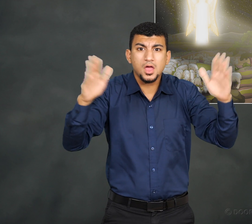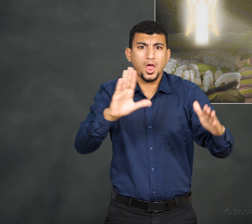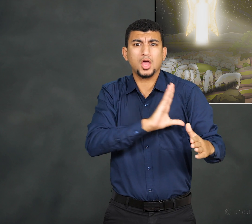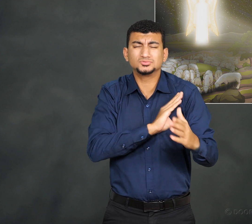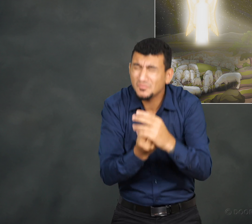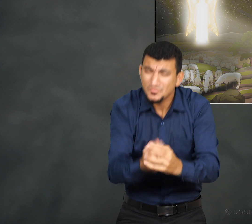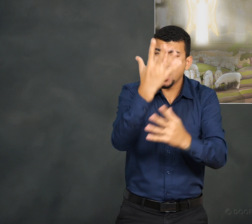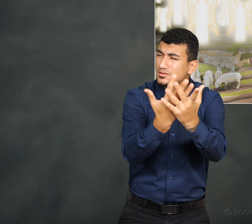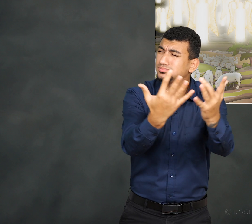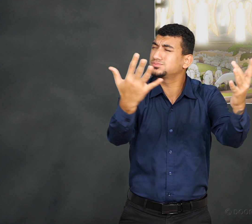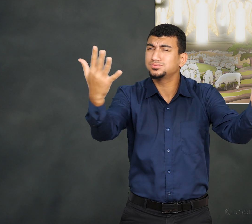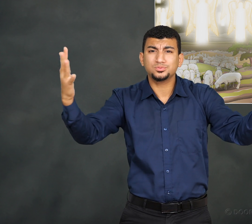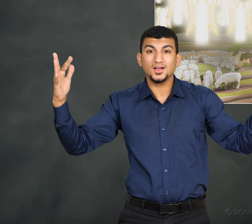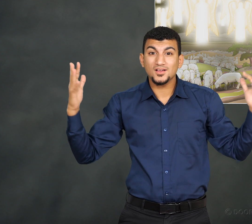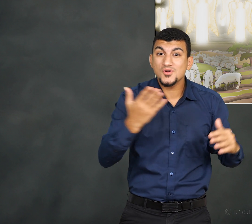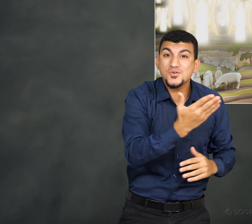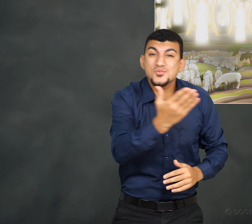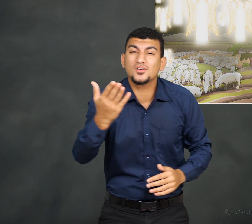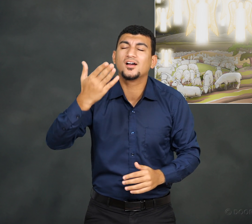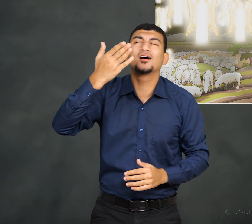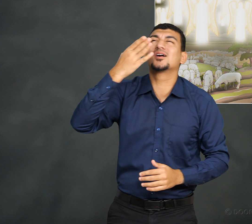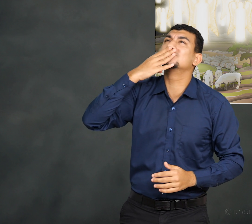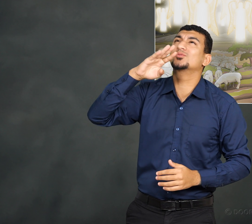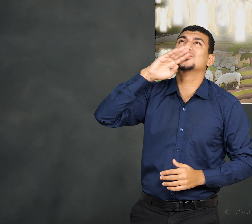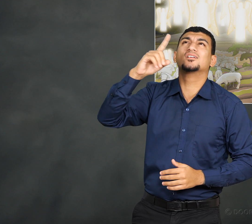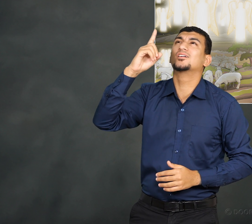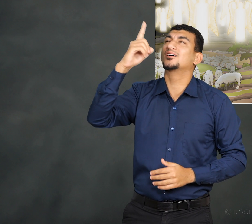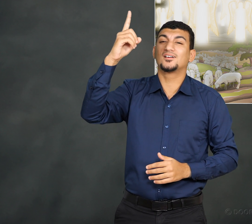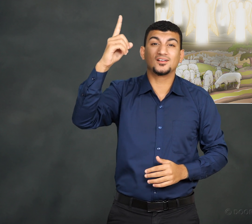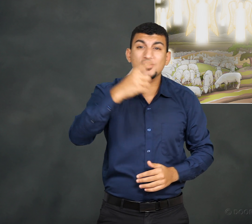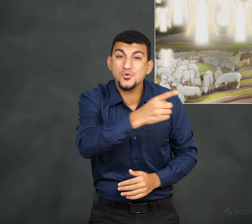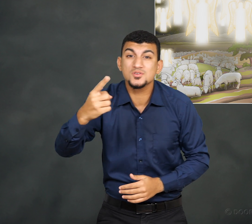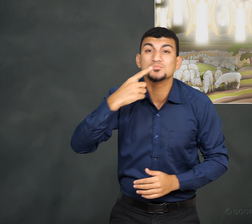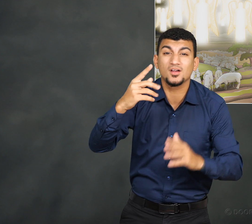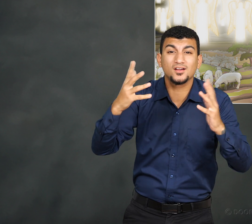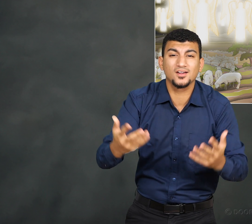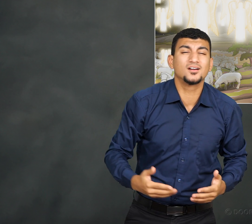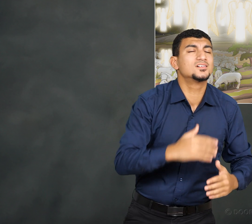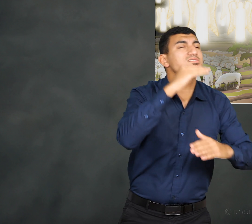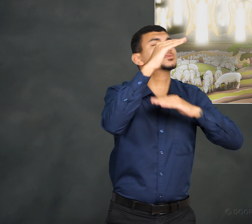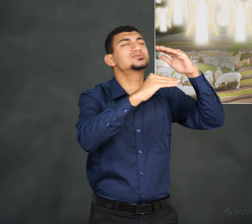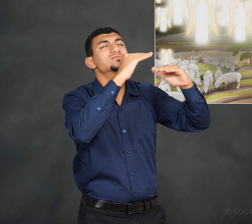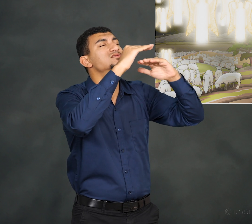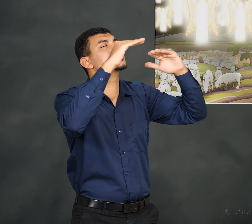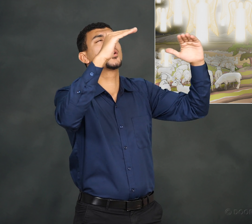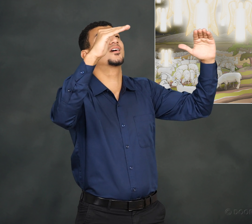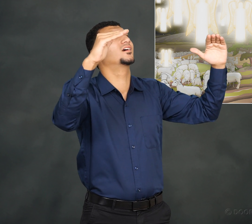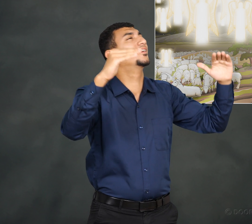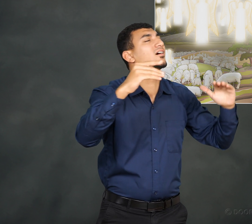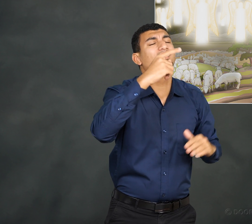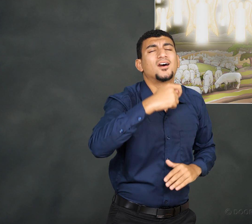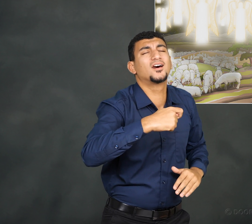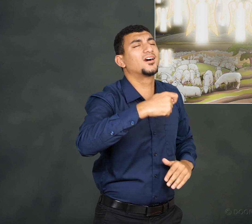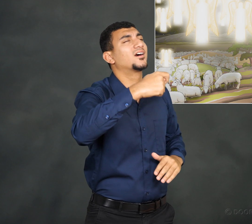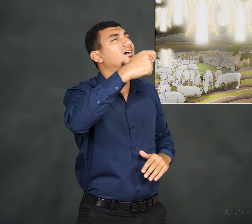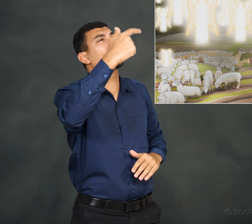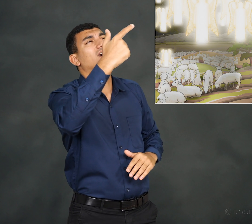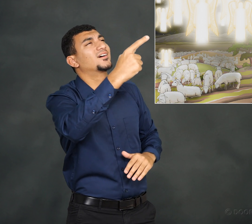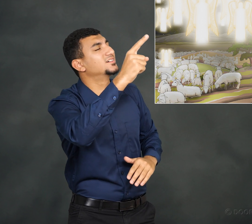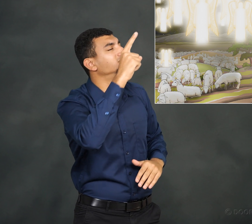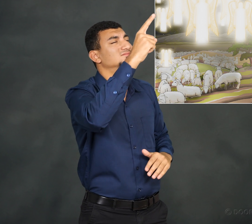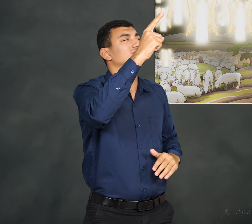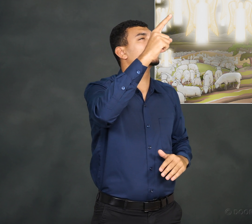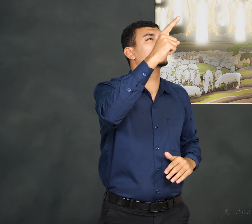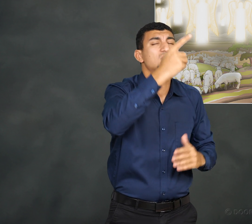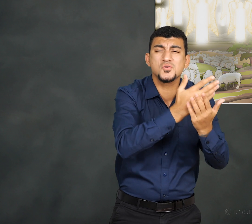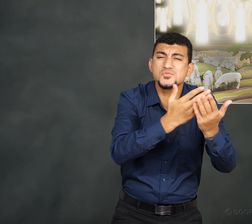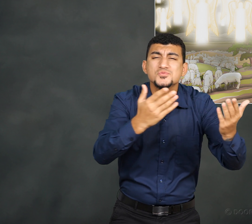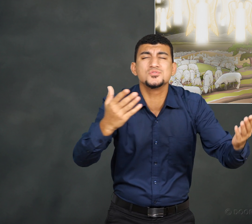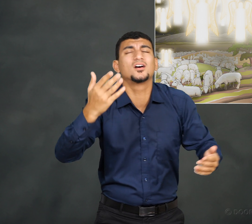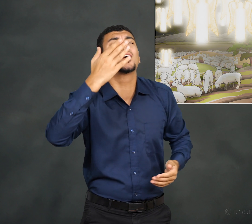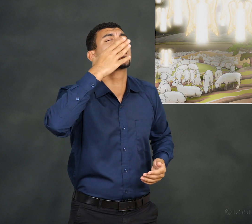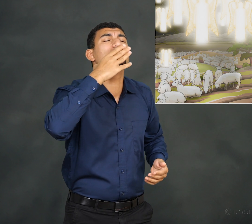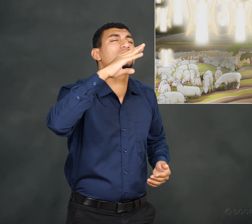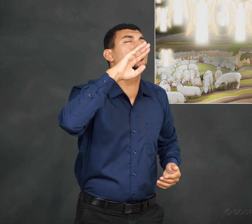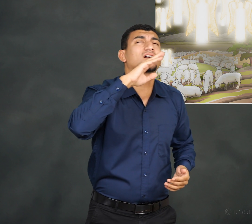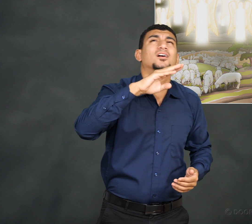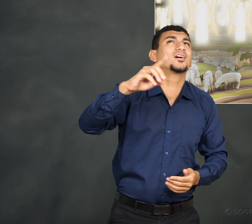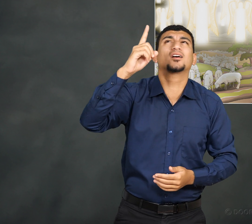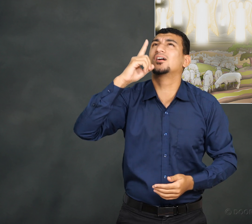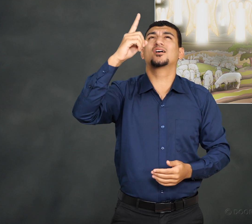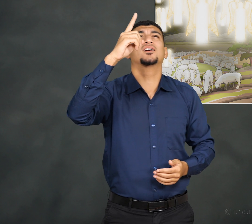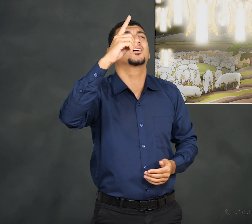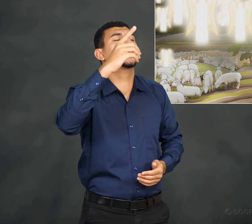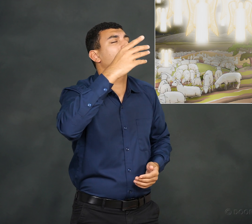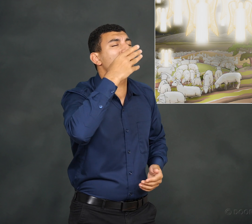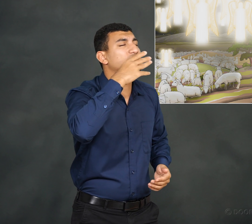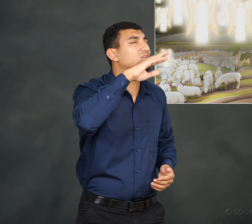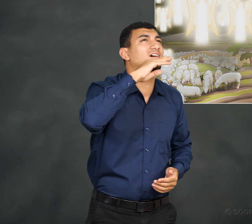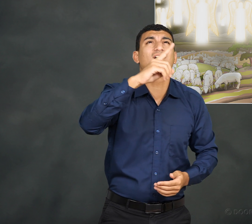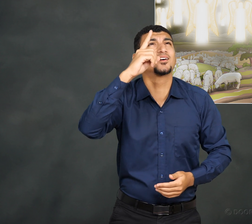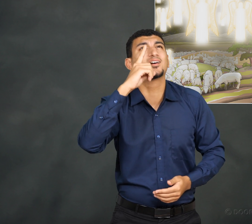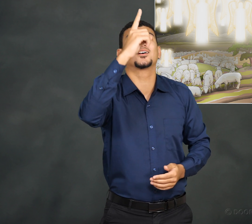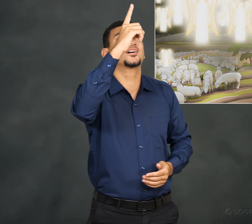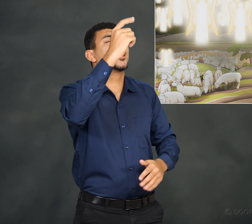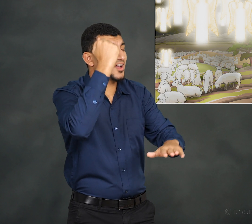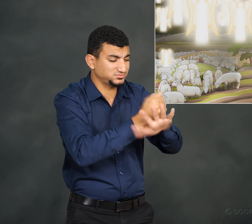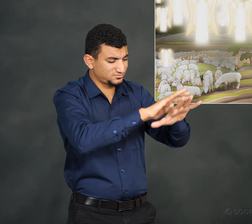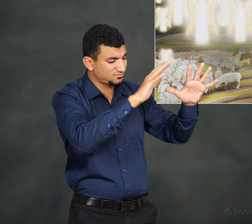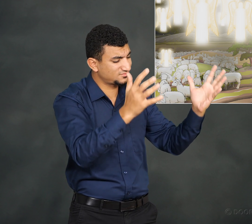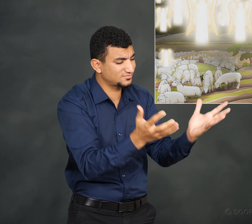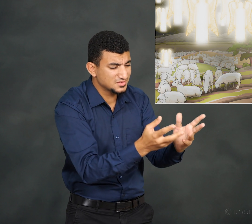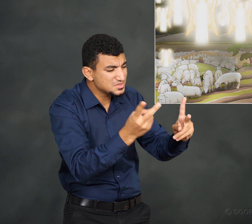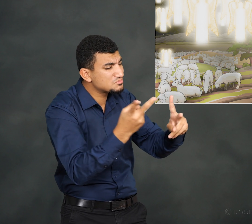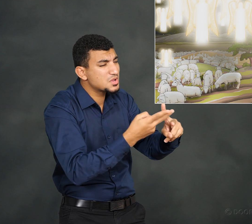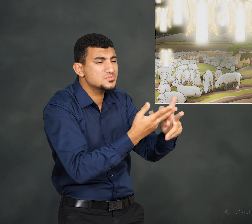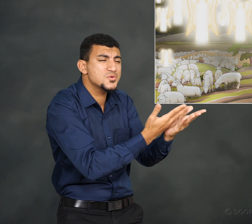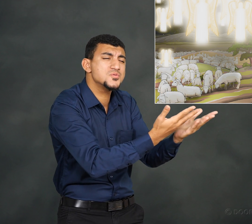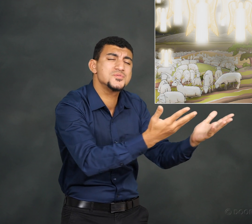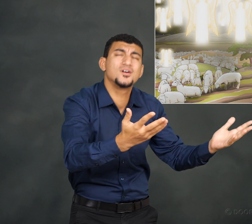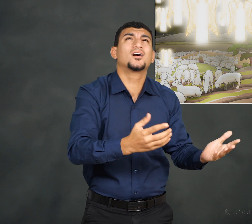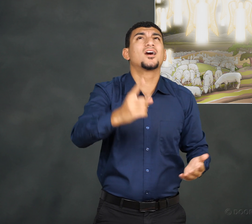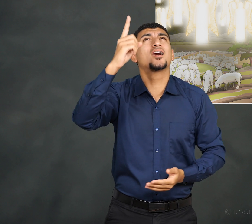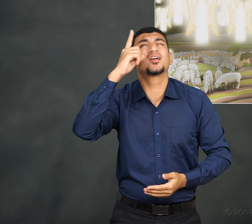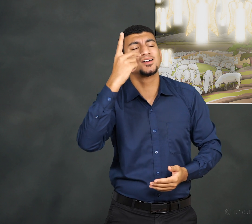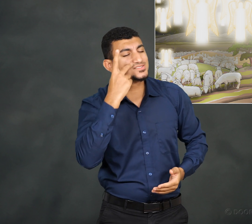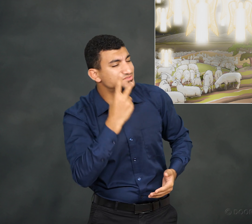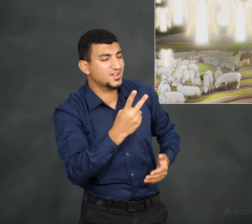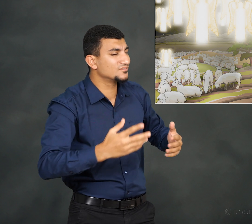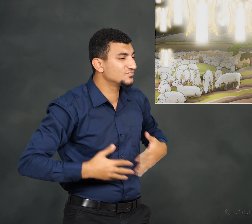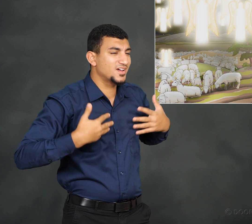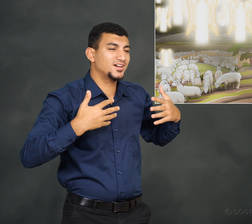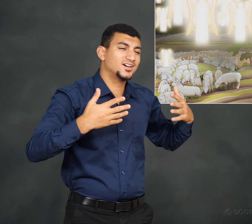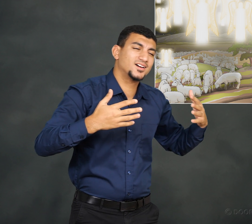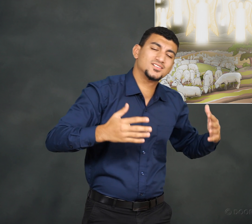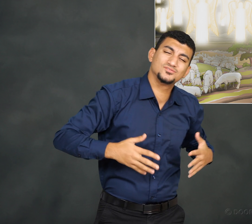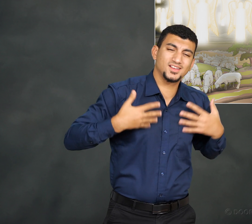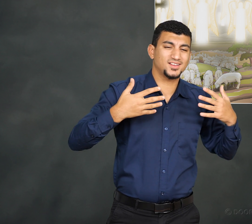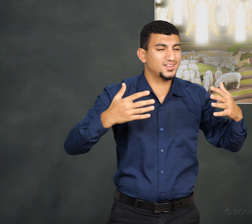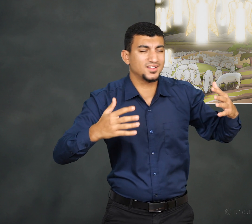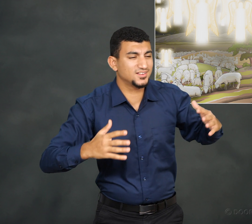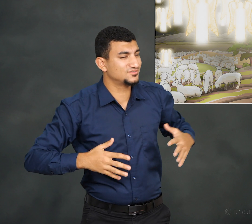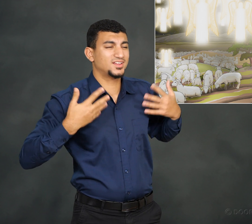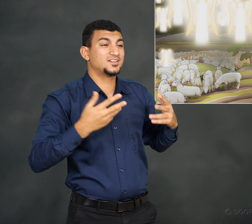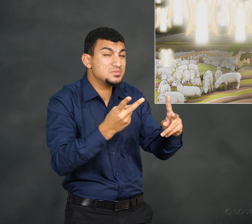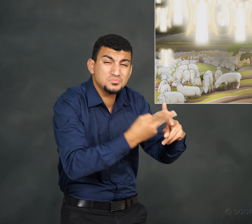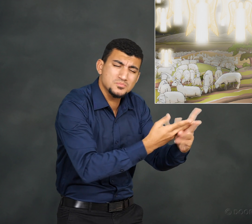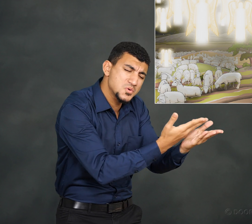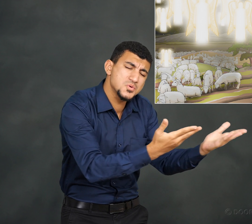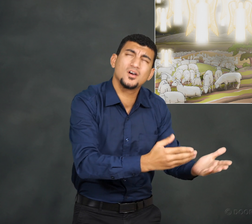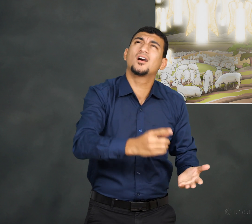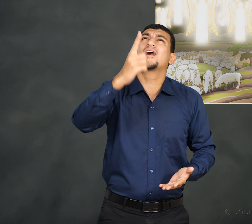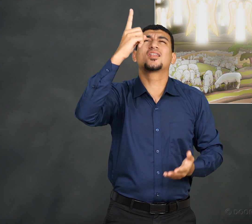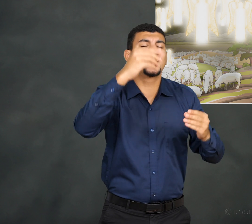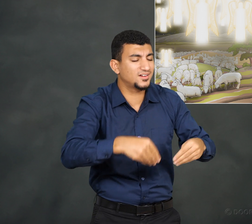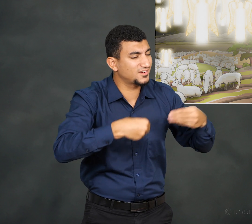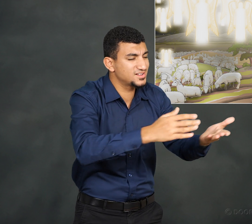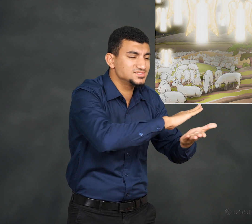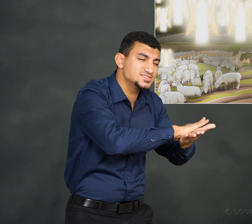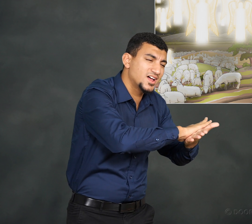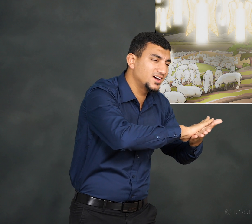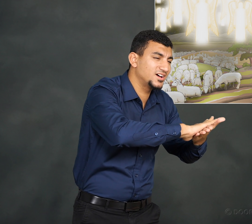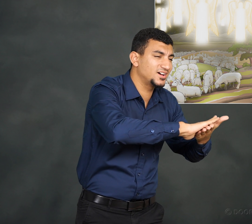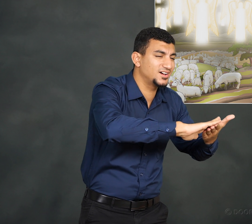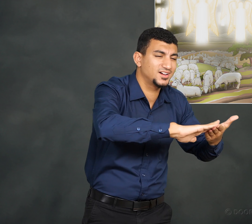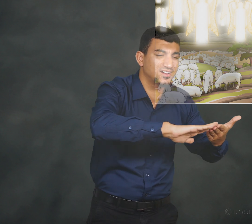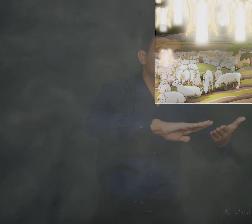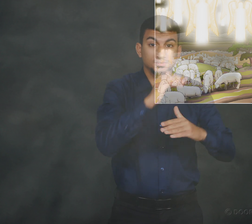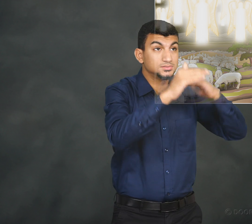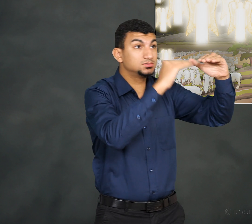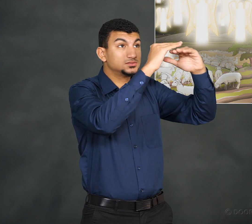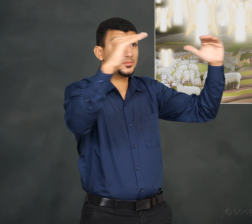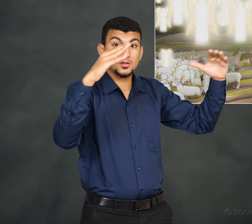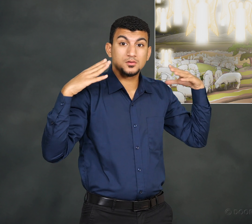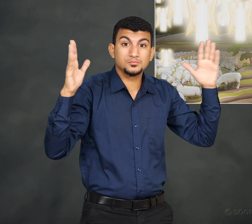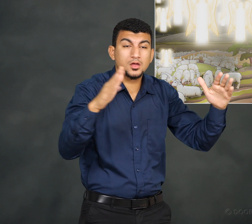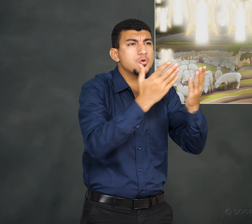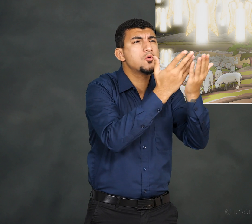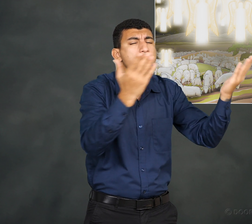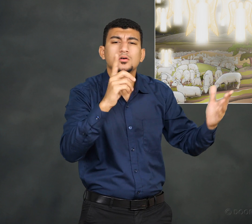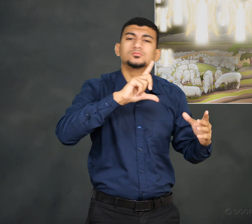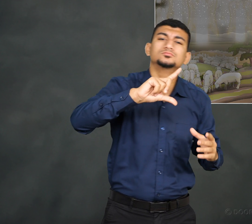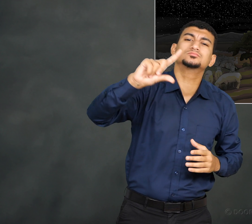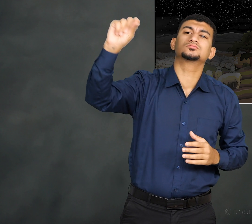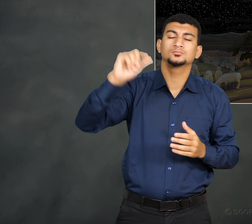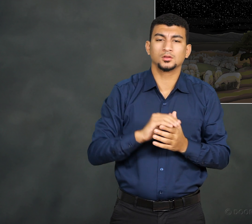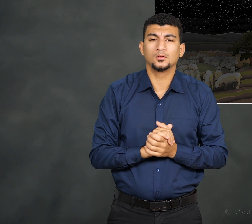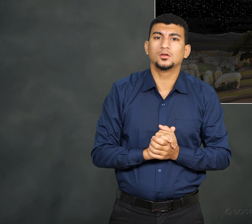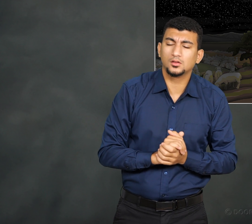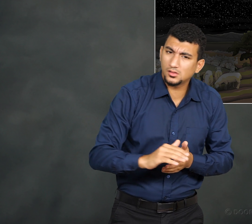And suddenly there appeared with the angel a great multitude of the heavenly host, praising God and saying: “Glory to God in the highest, and on earth peace to men on whom His favor rests!”